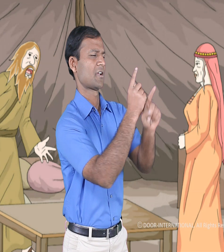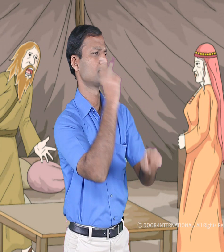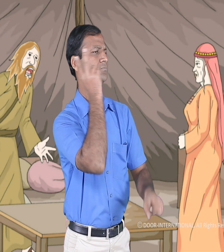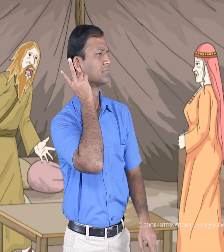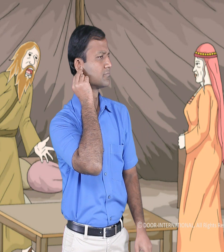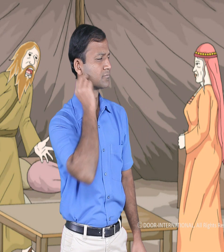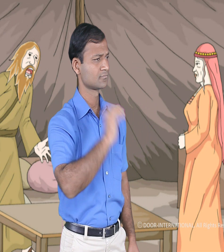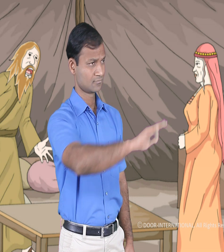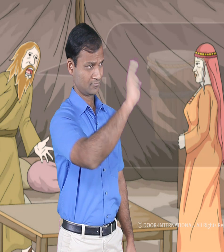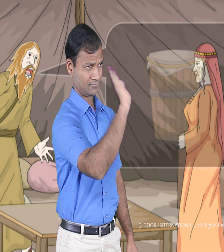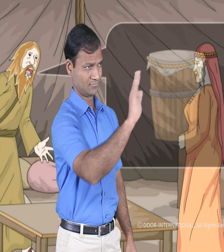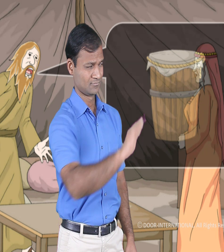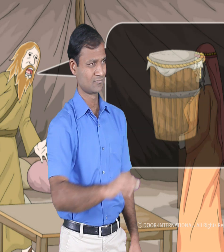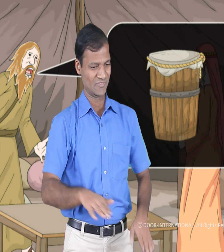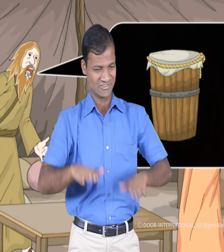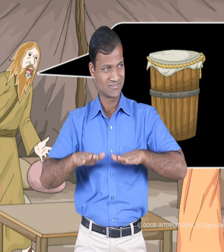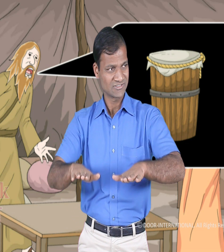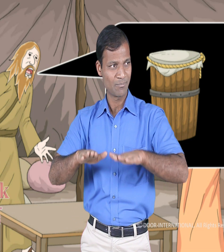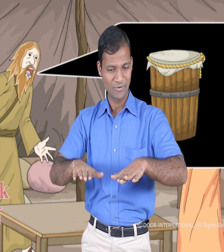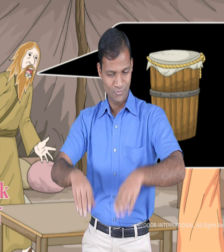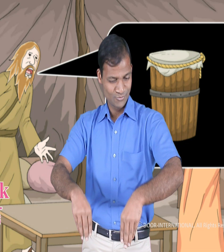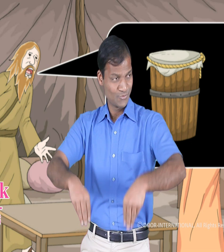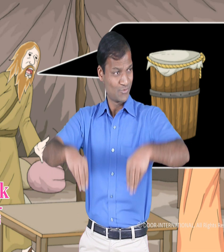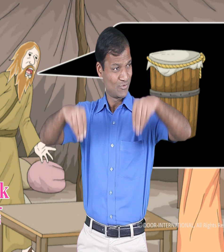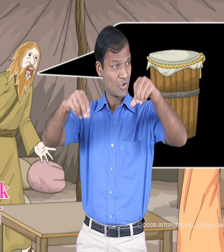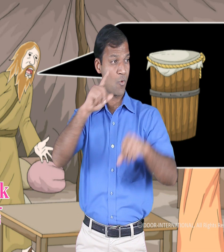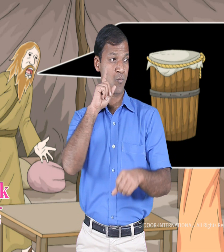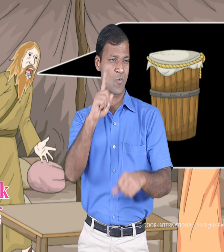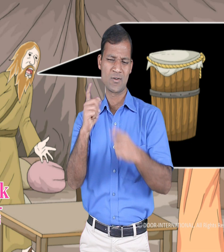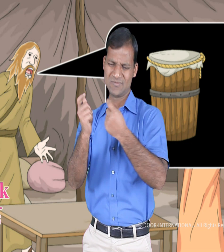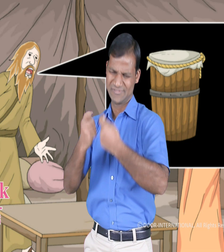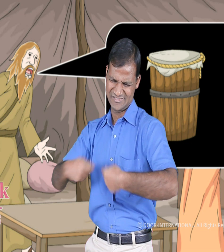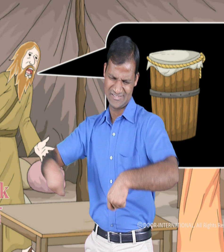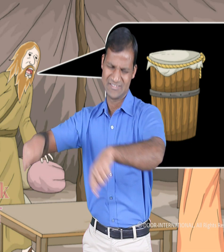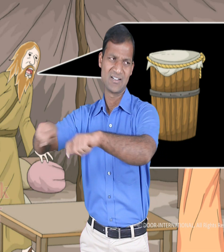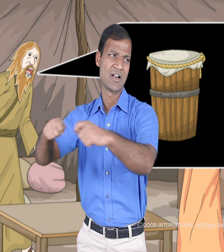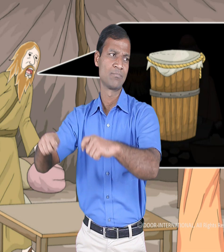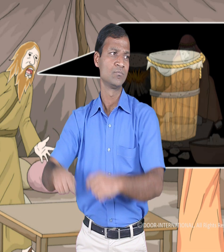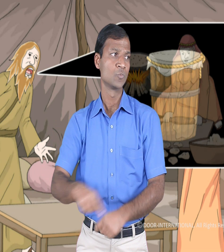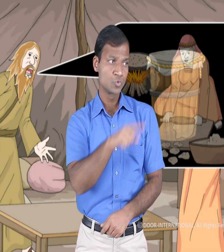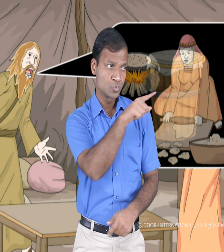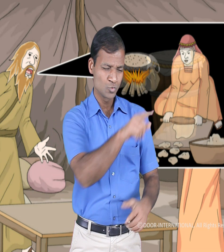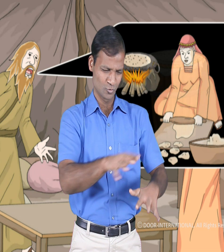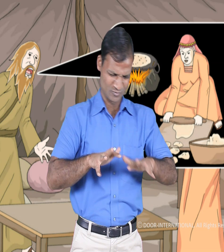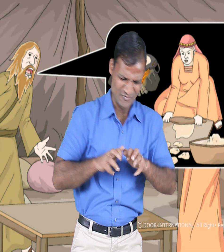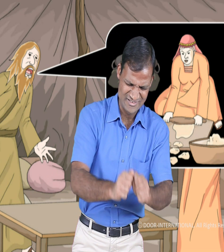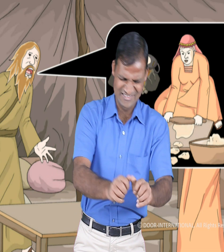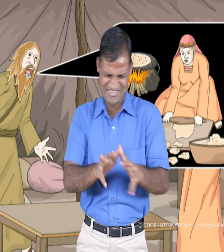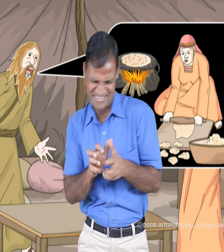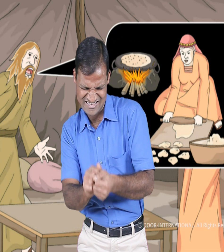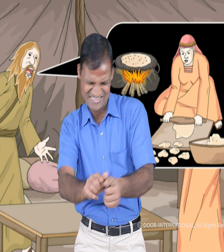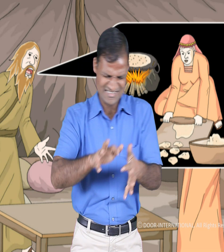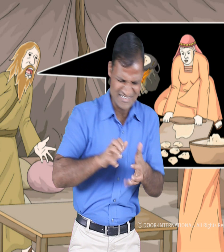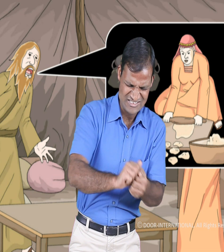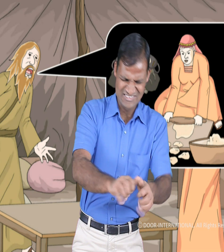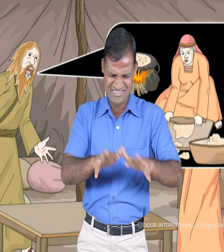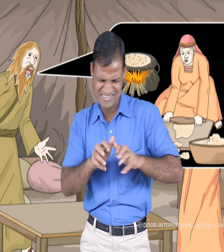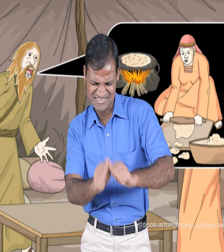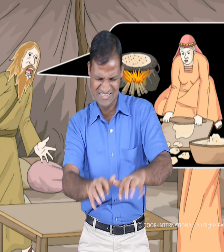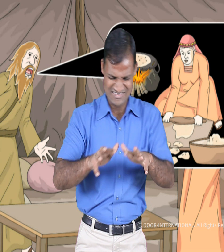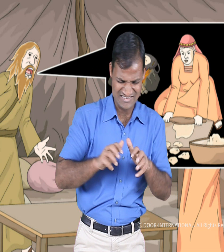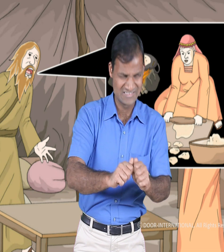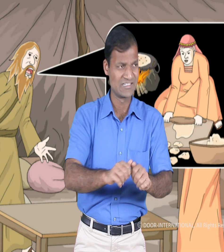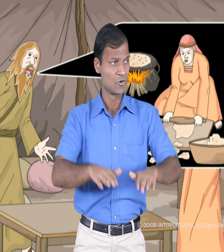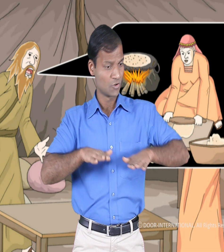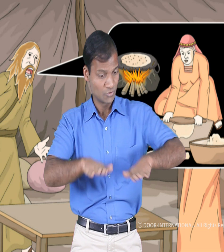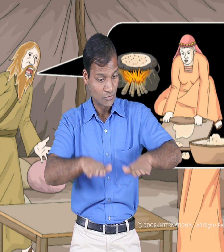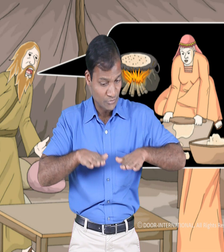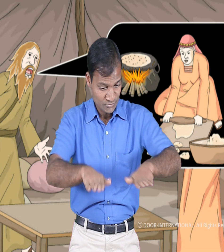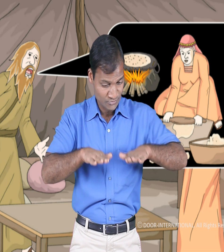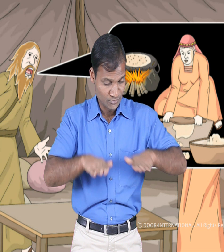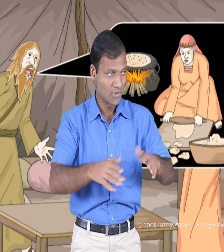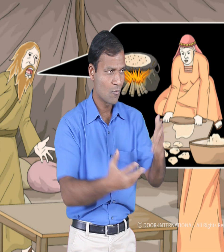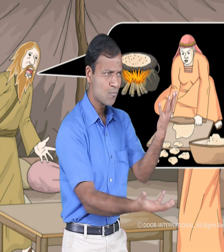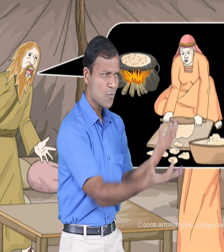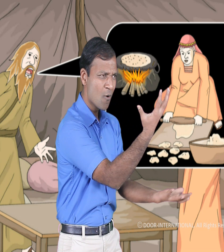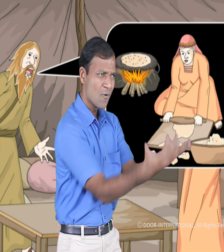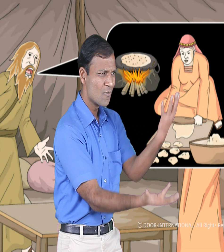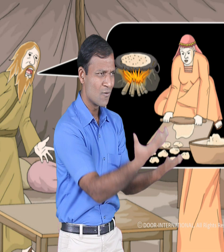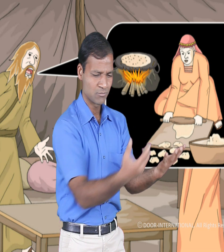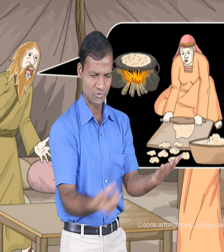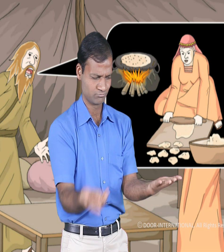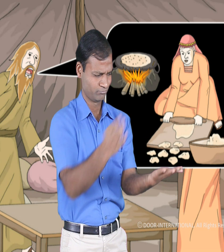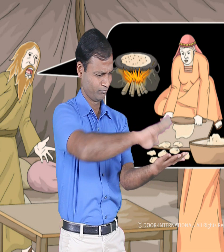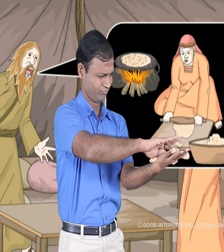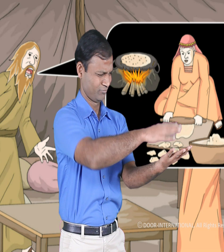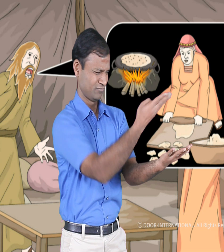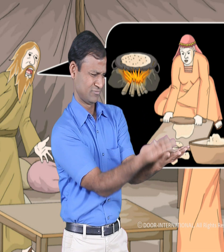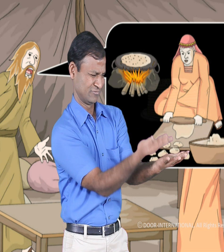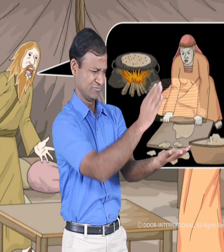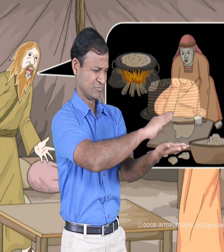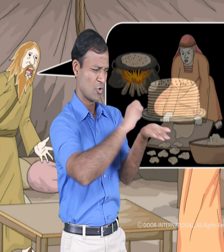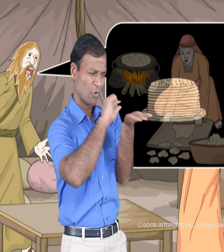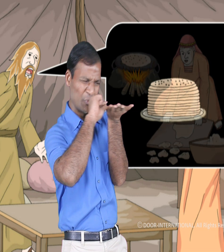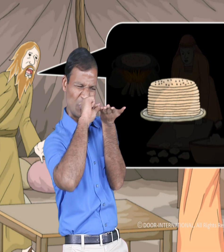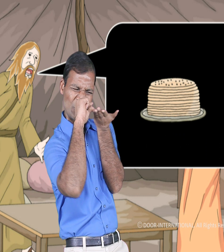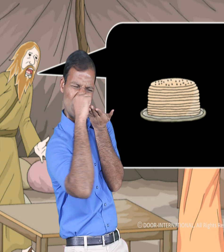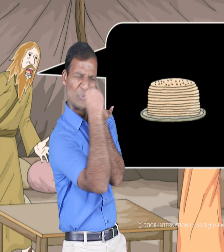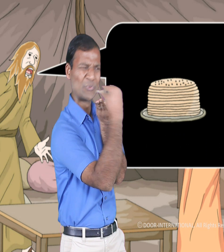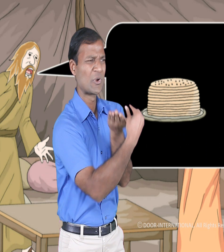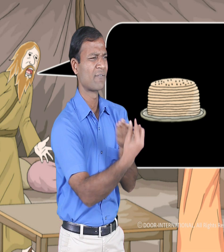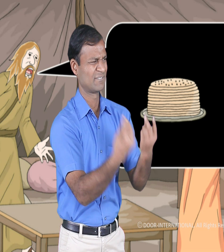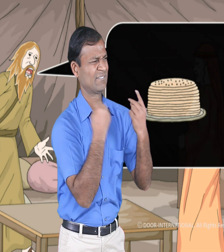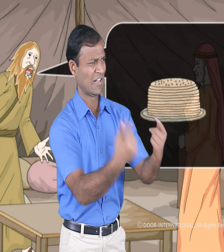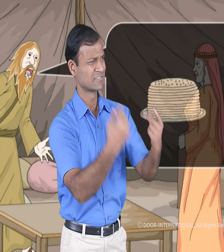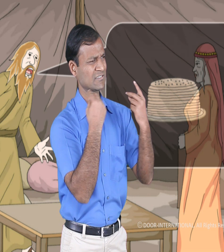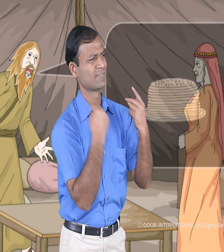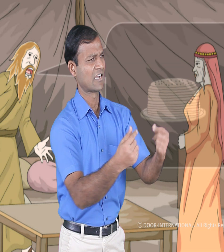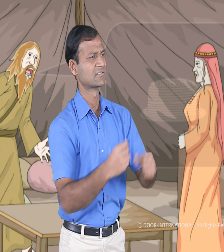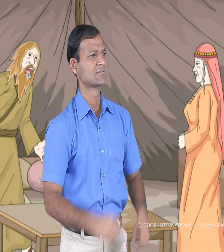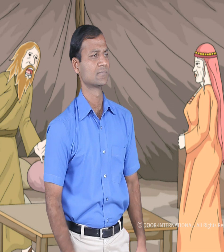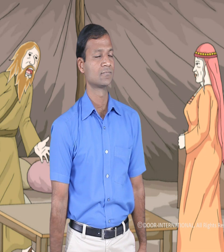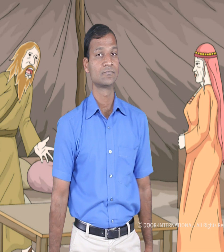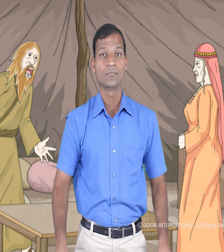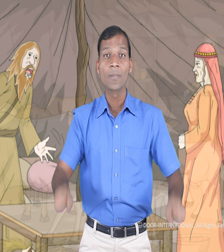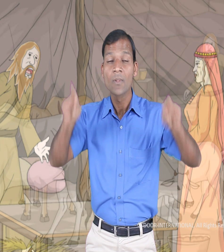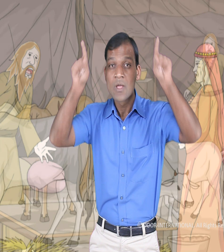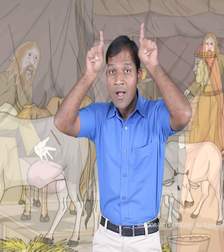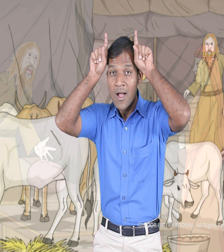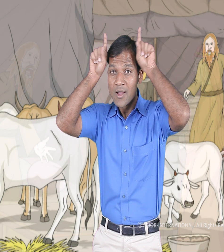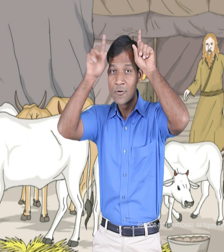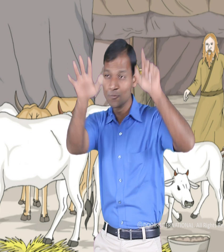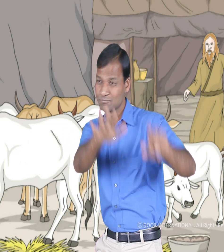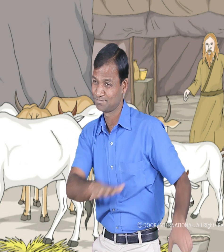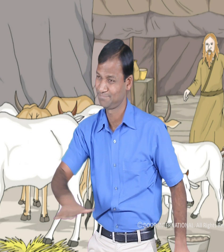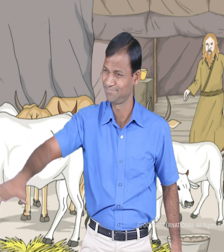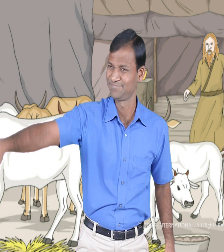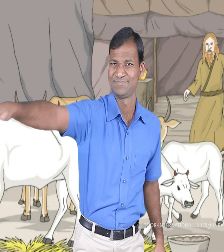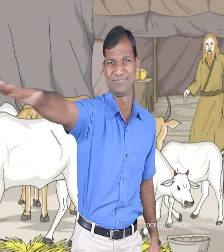Prepare three seahs of fine flour, knead it, and bake some bread.”